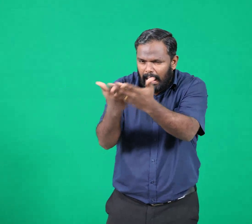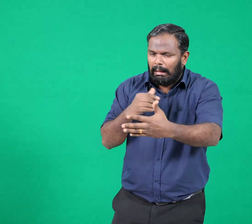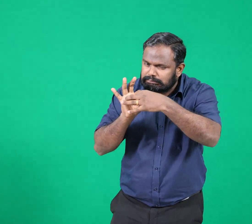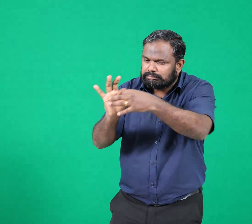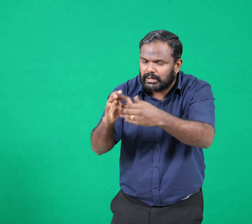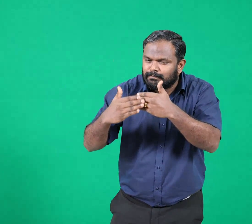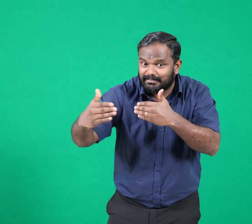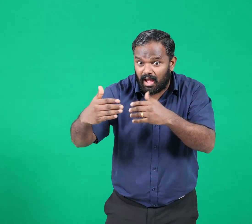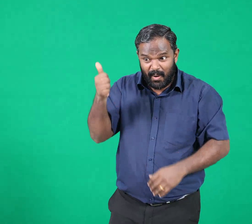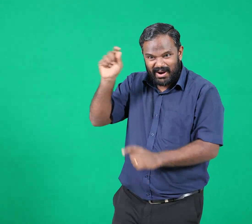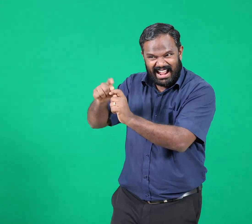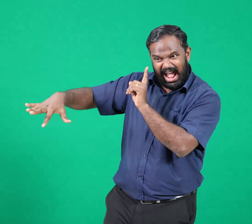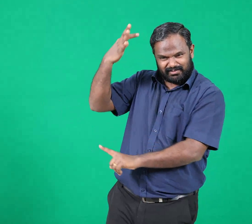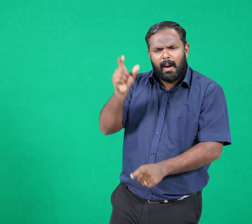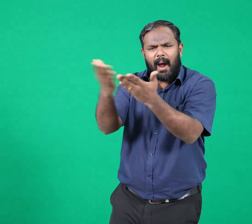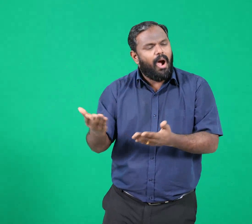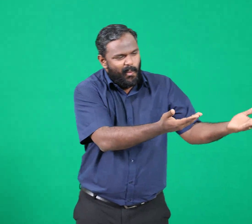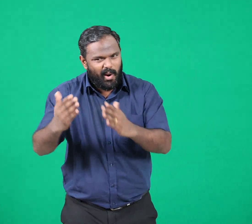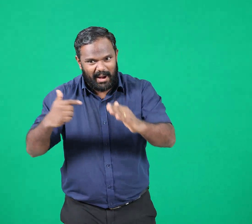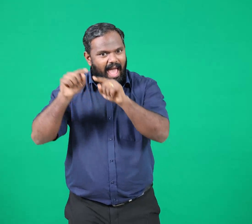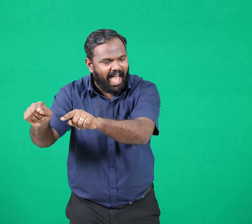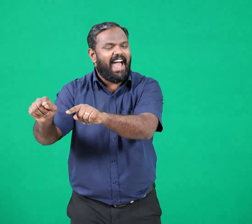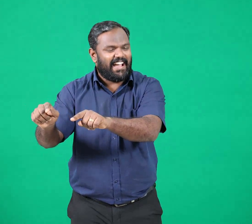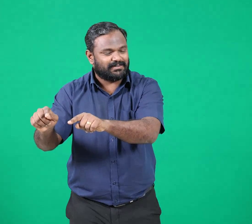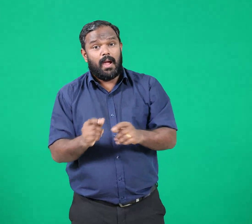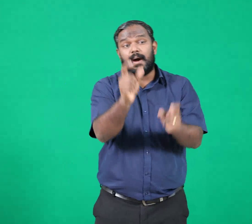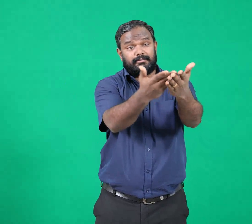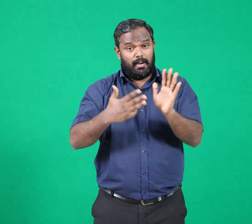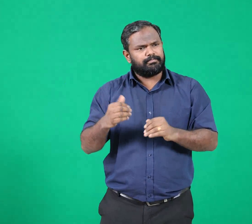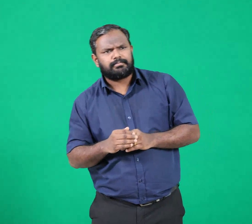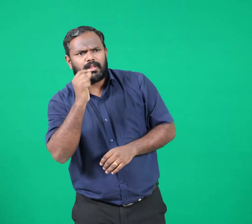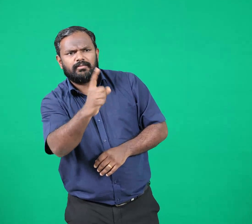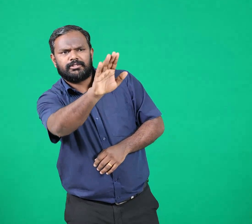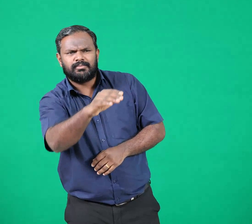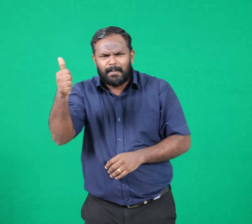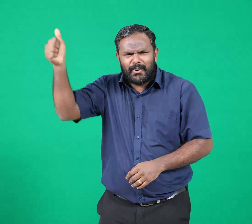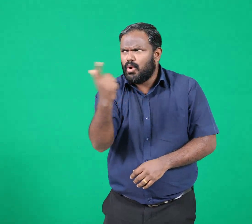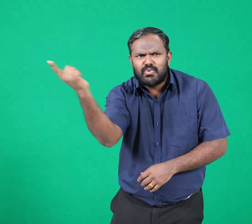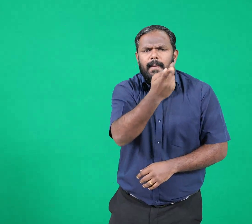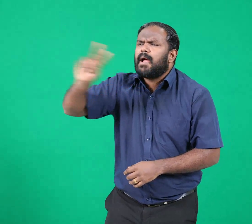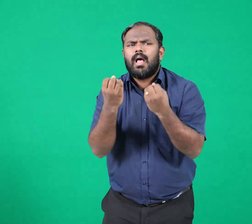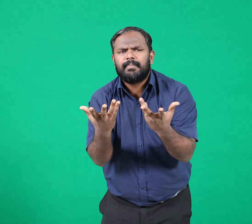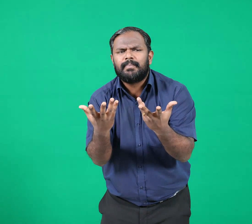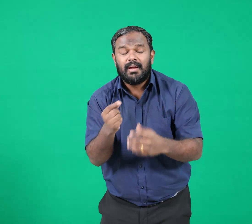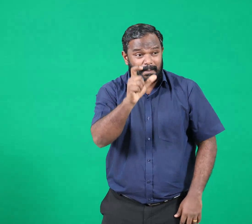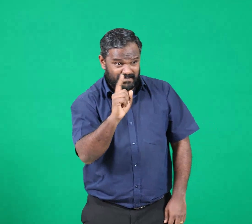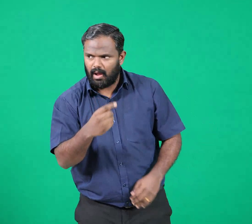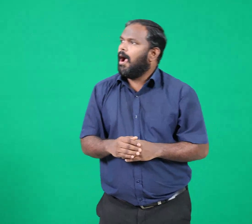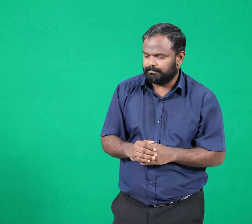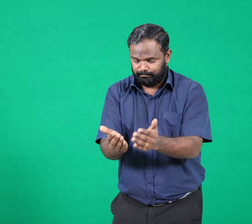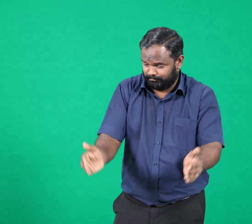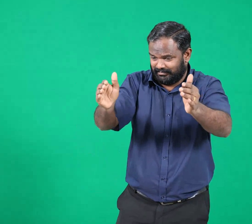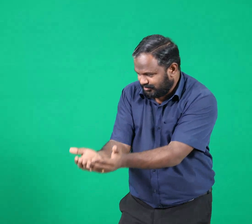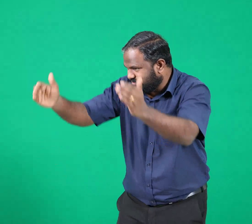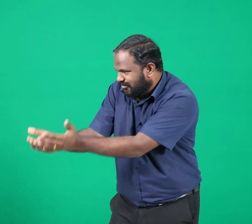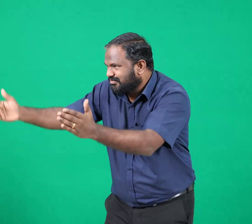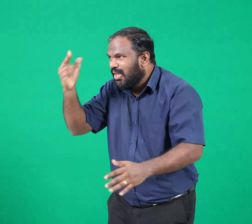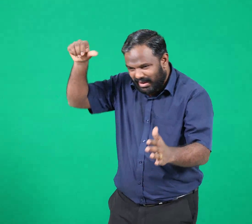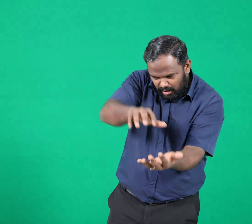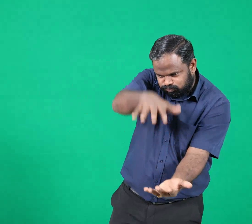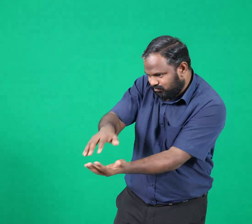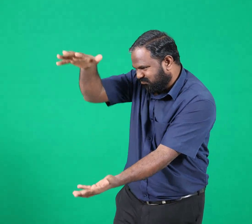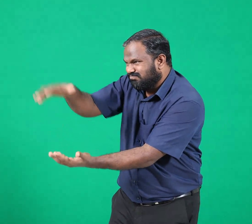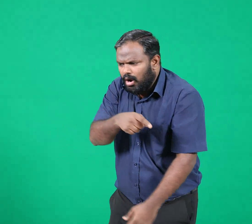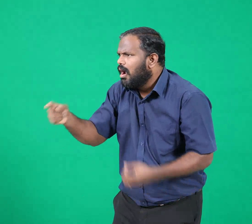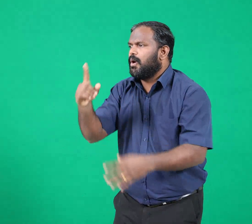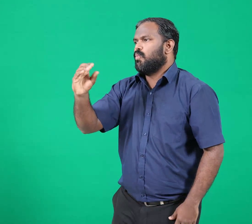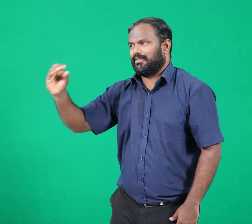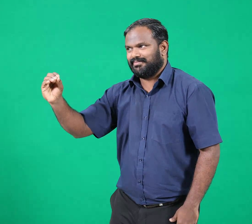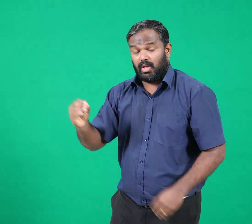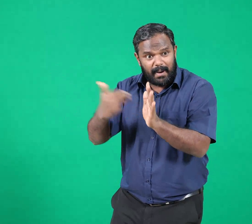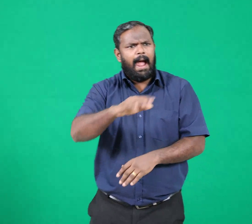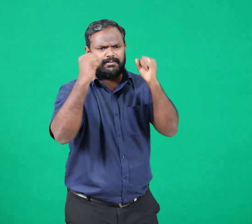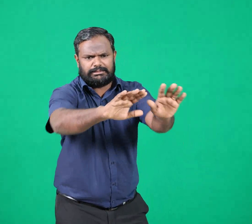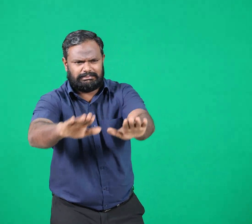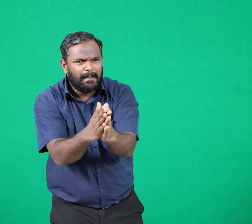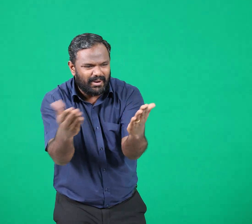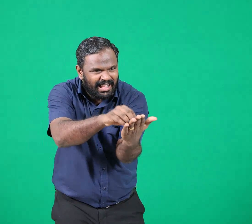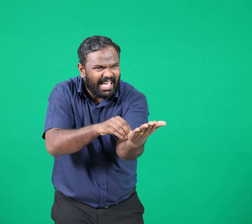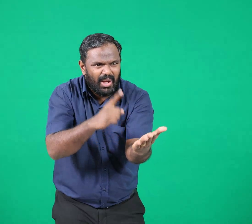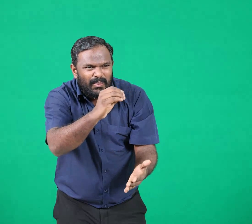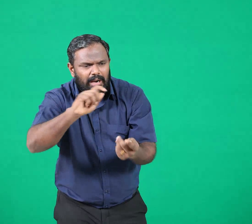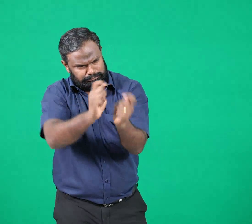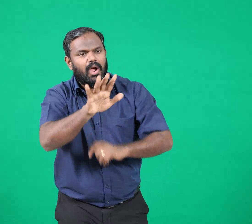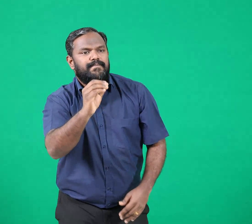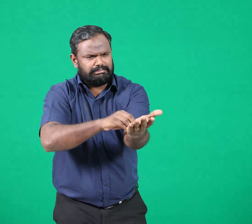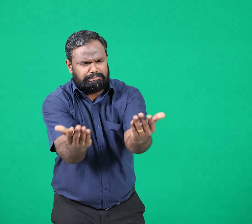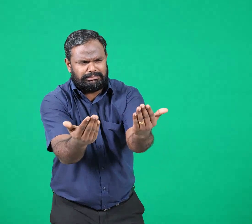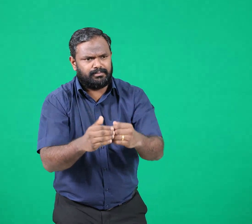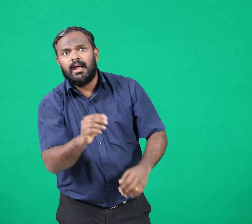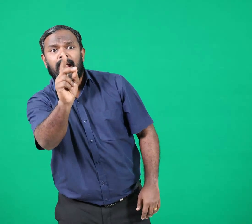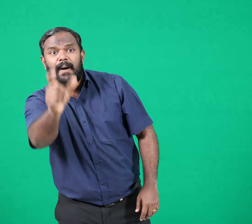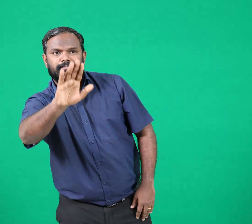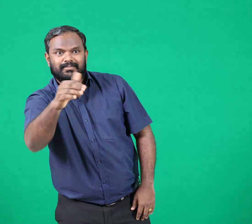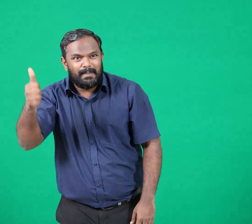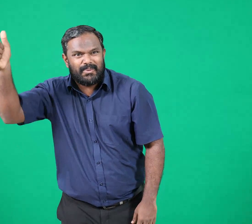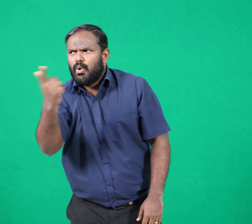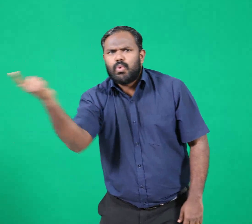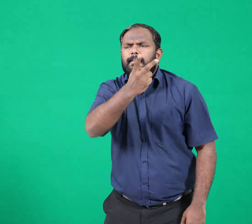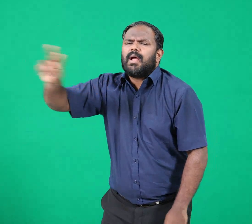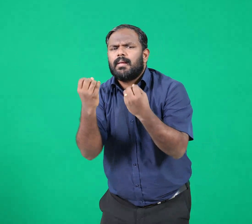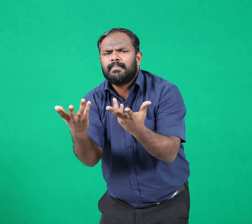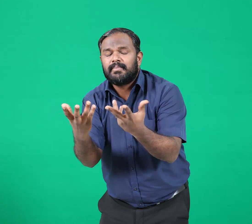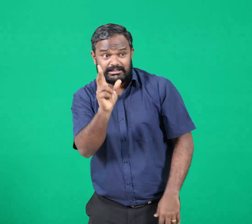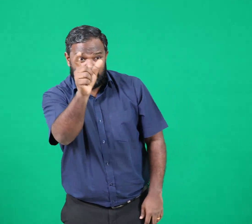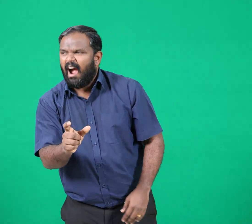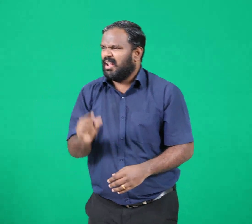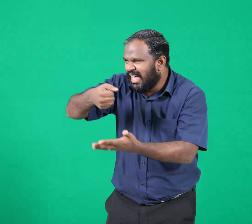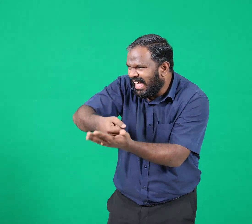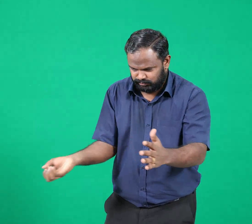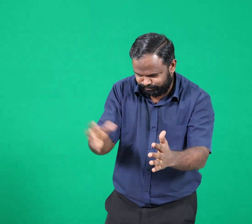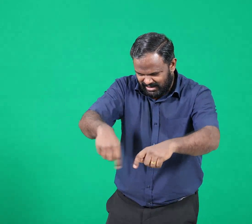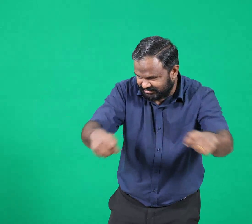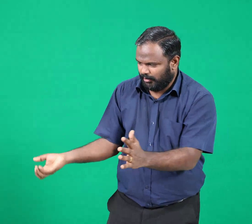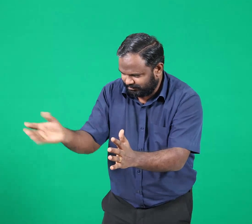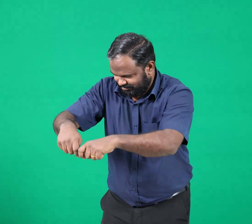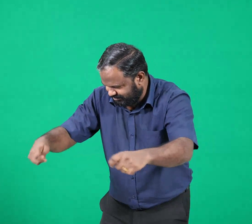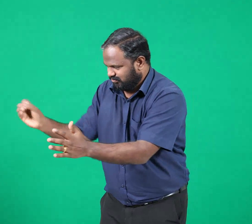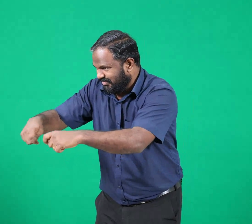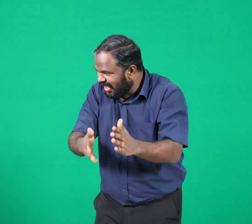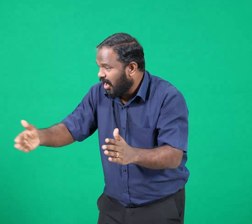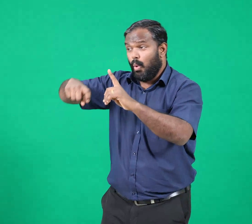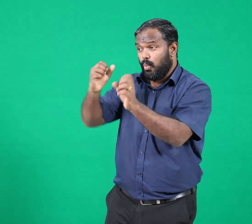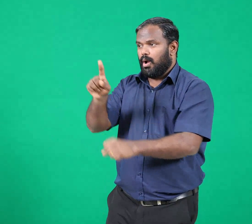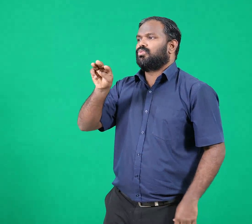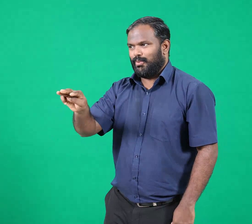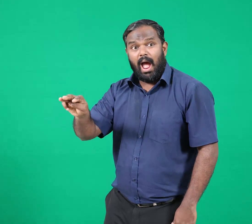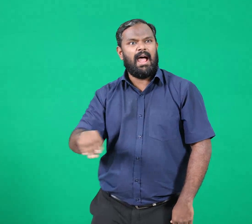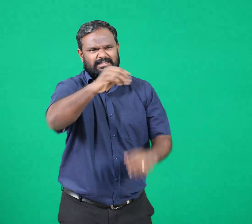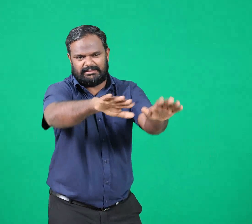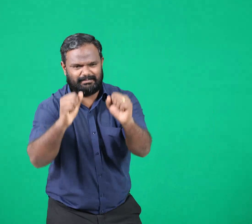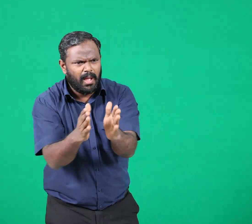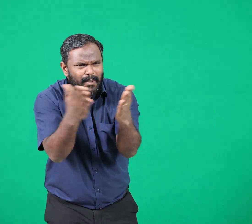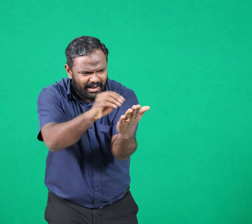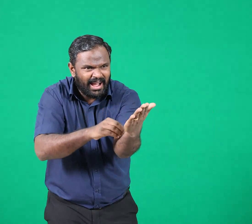And he called in each one of his master ' s debtors. ' How much do you owe my master?' he asked the first. ' A hundred measures of olive oil,' he answered. ' Take your bill,' said the manager. ' Sit down quickly, and write fifty.' Then he asked another, ' And how much do you owe?'